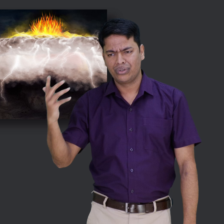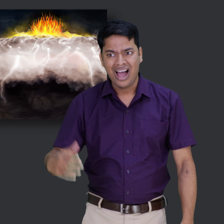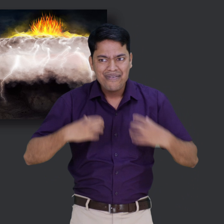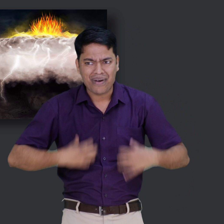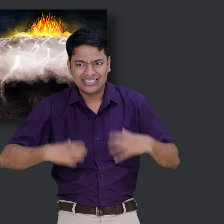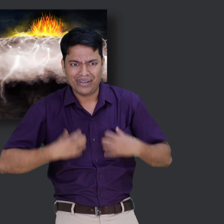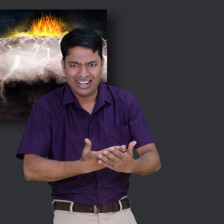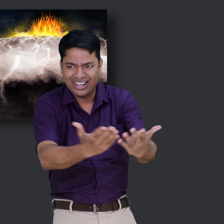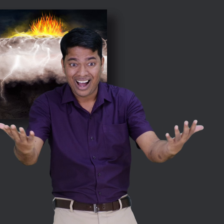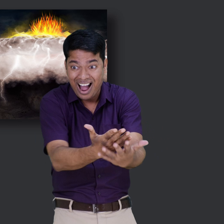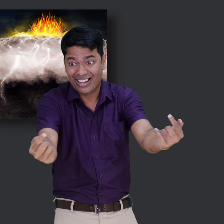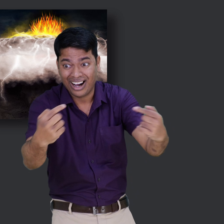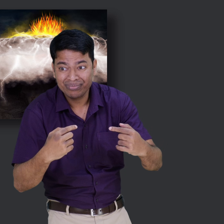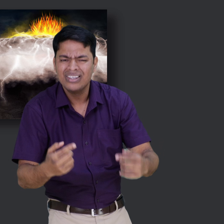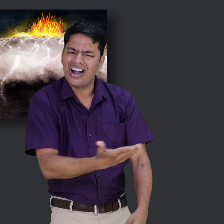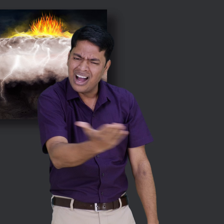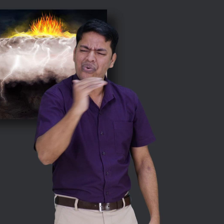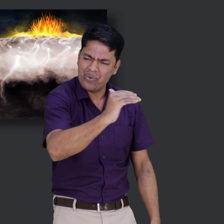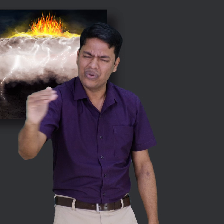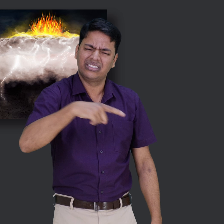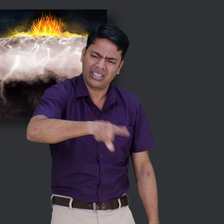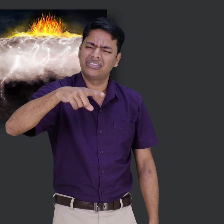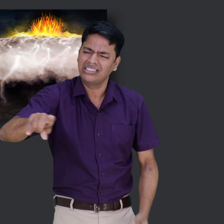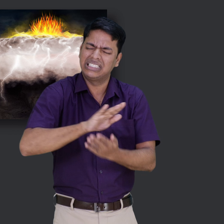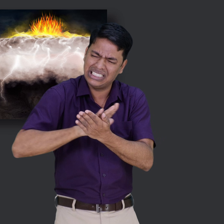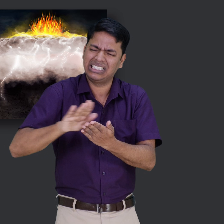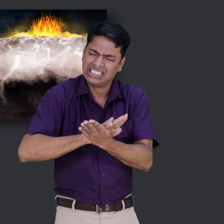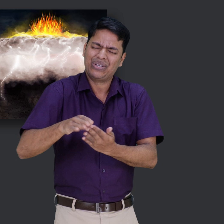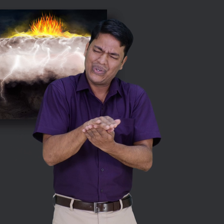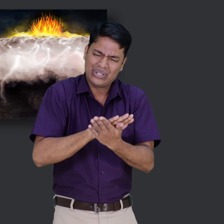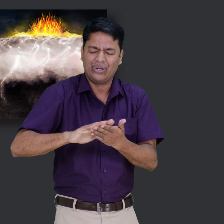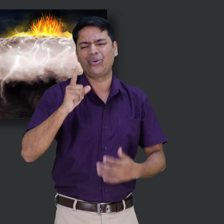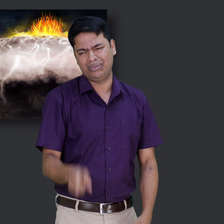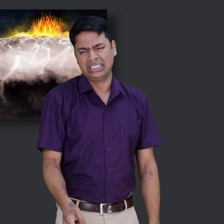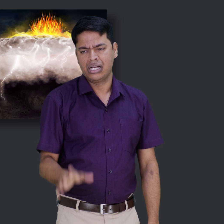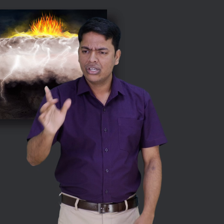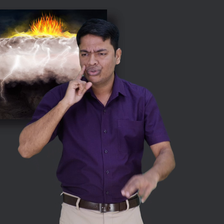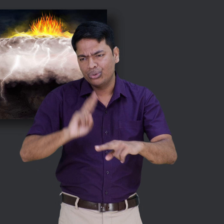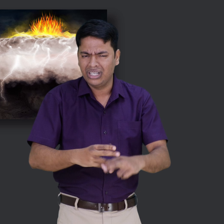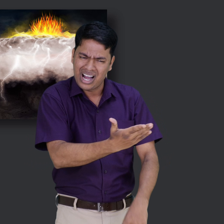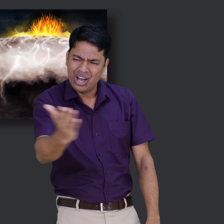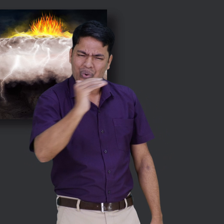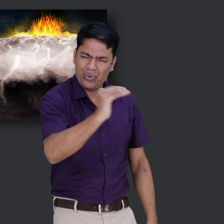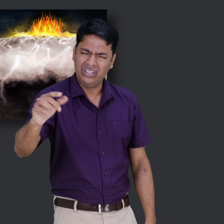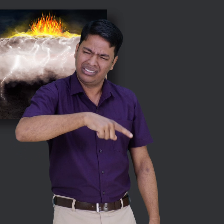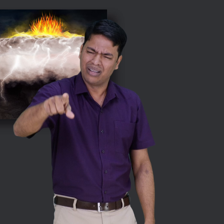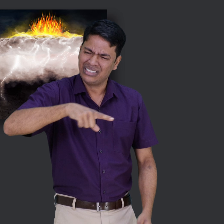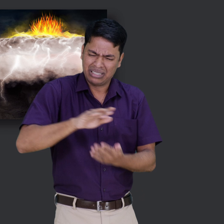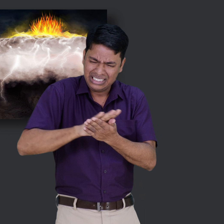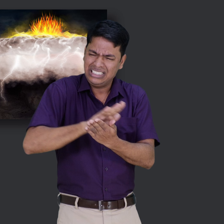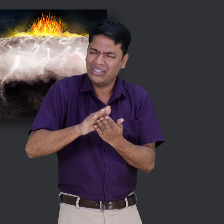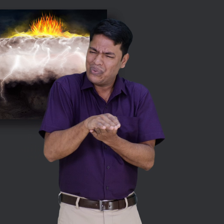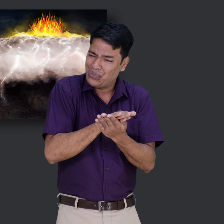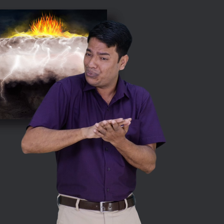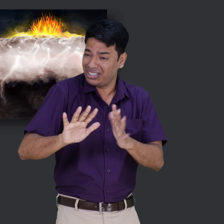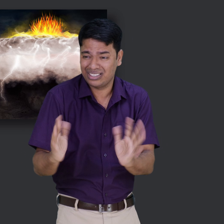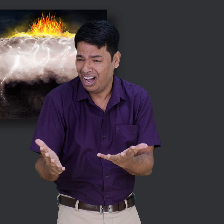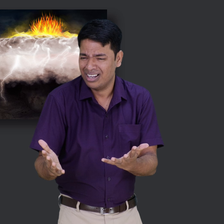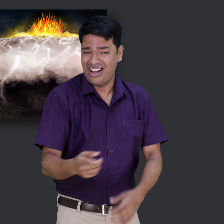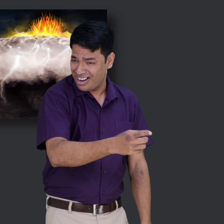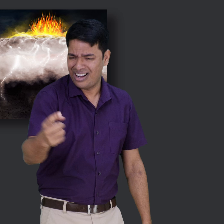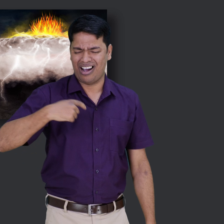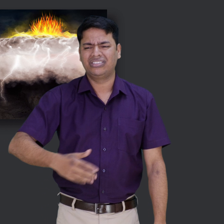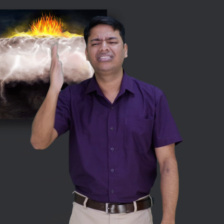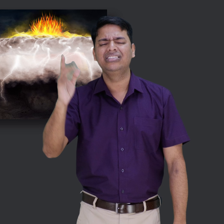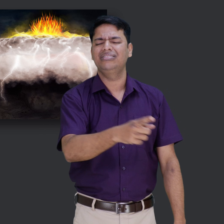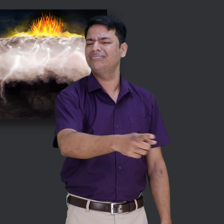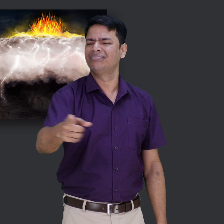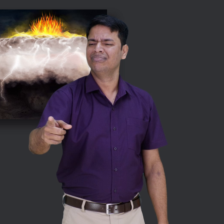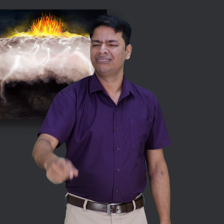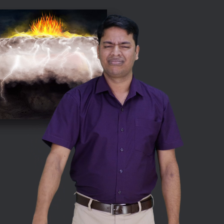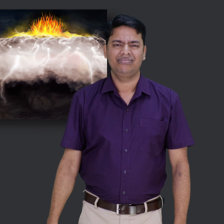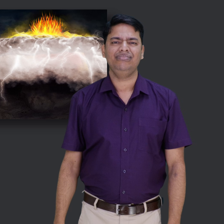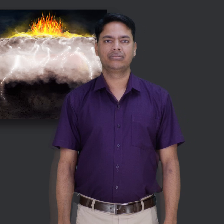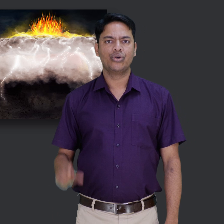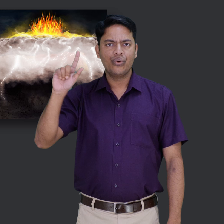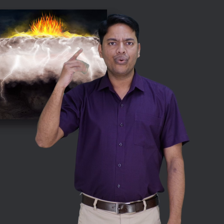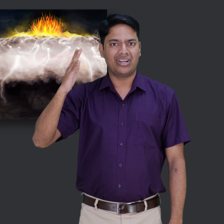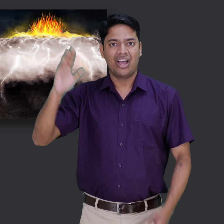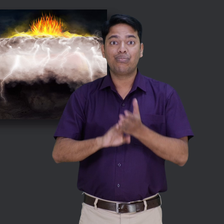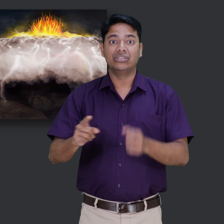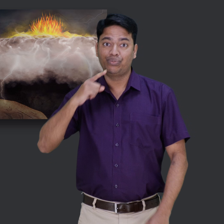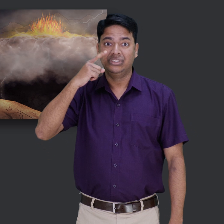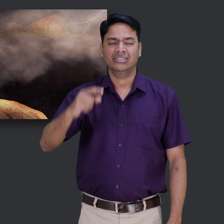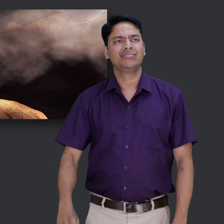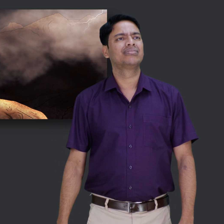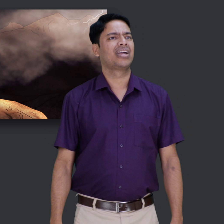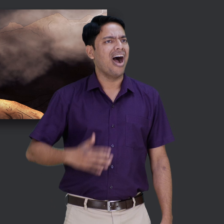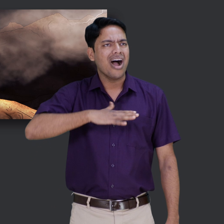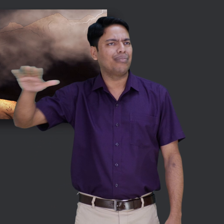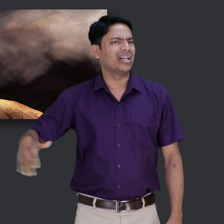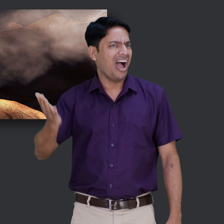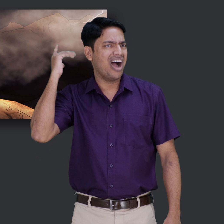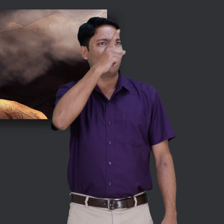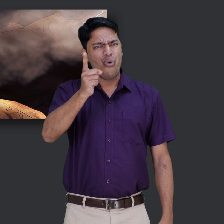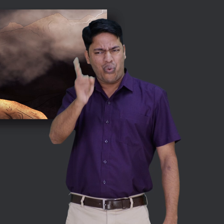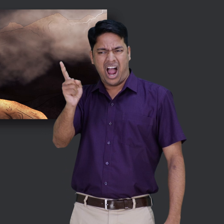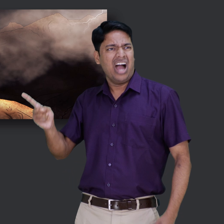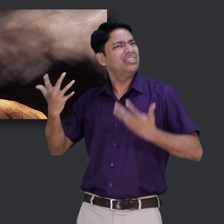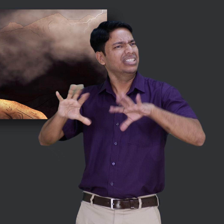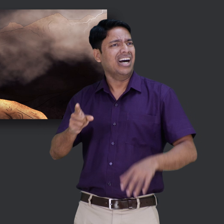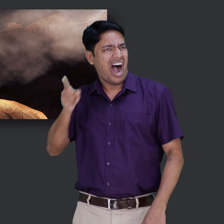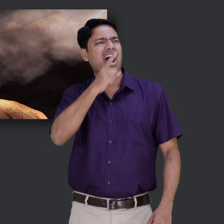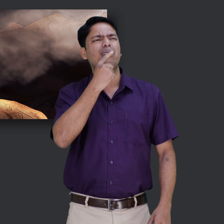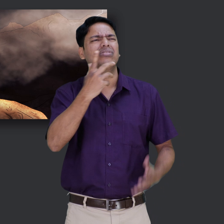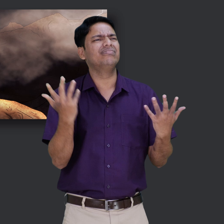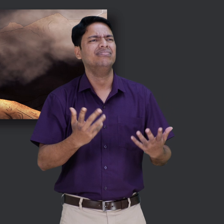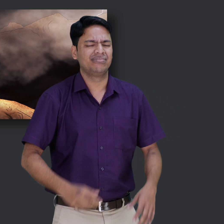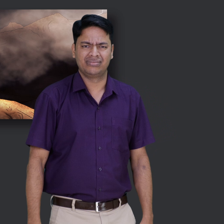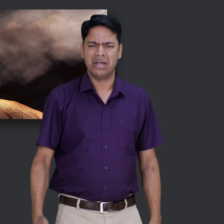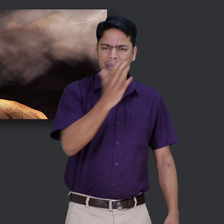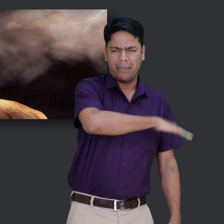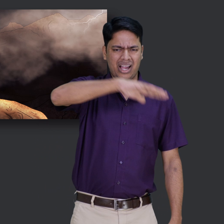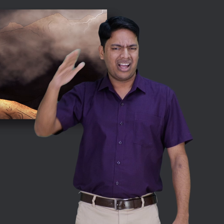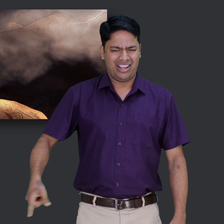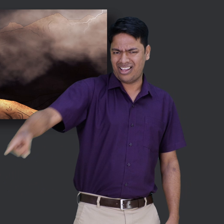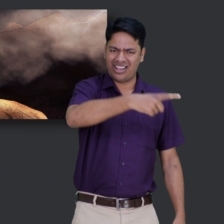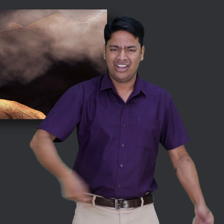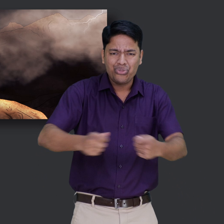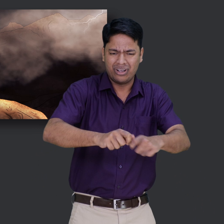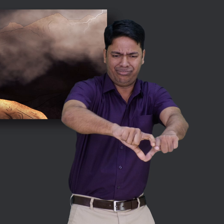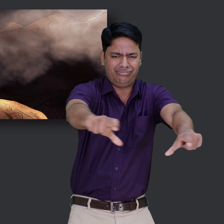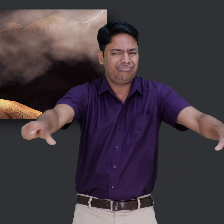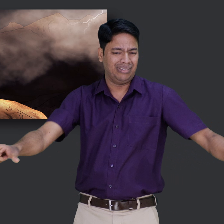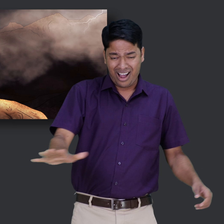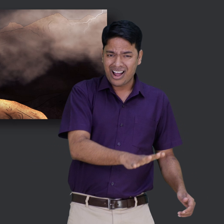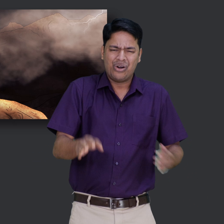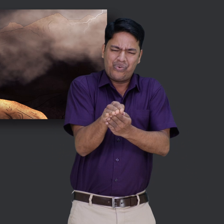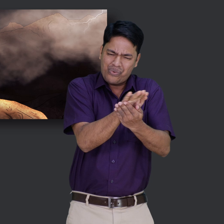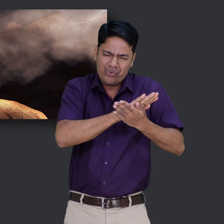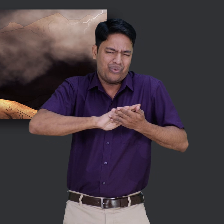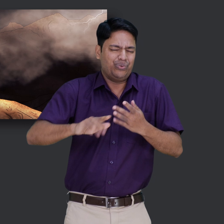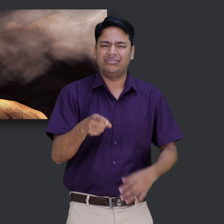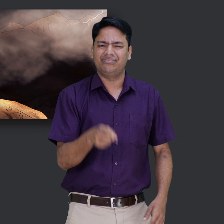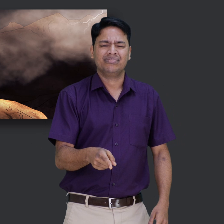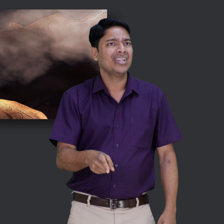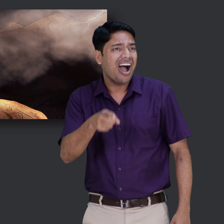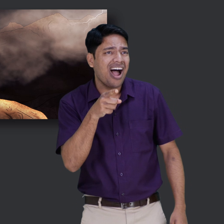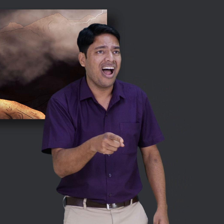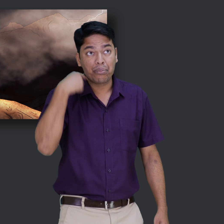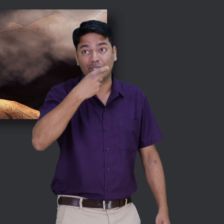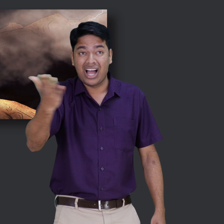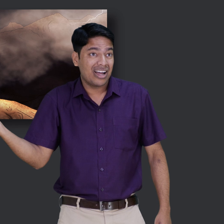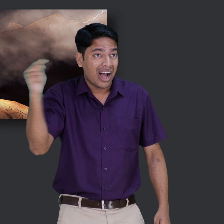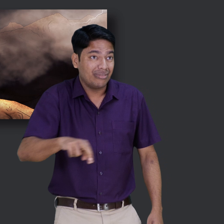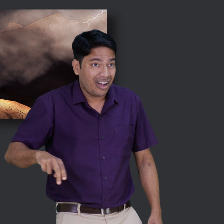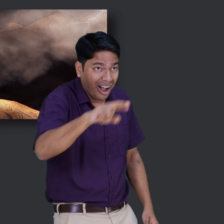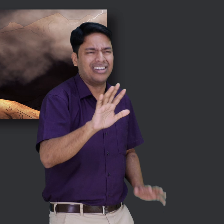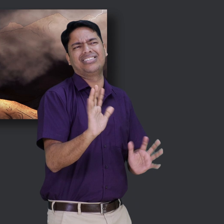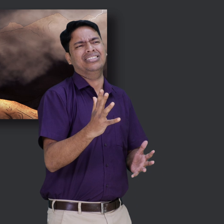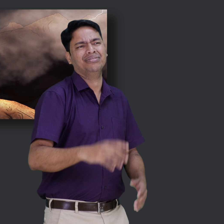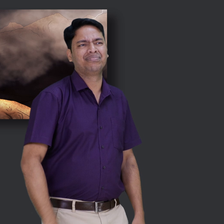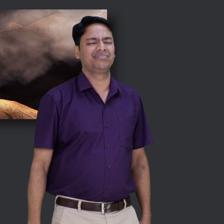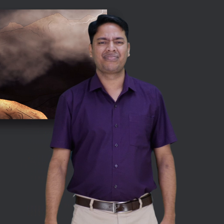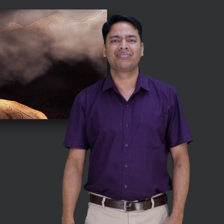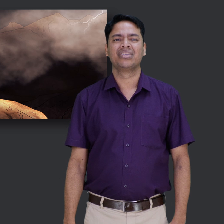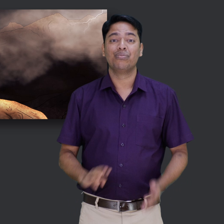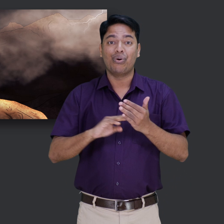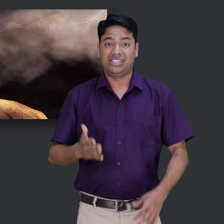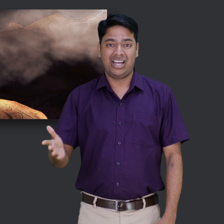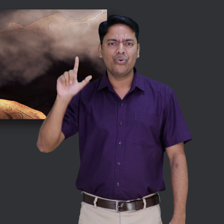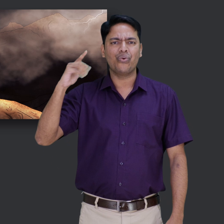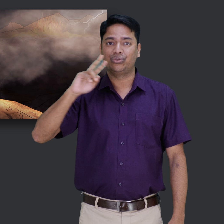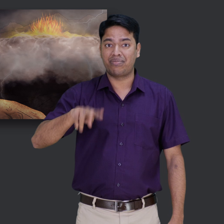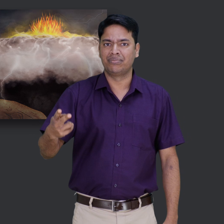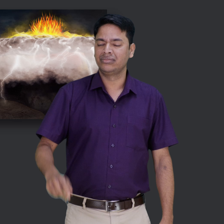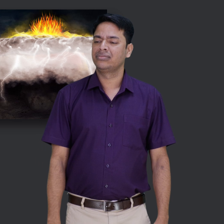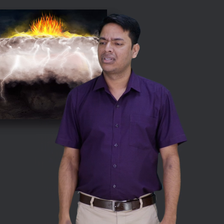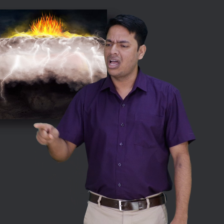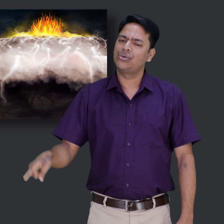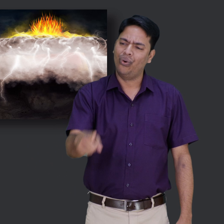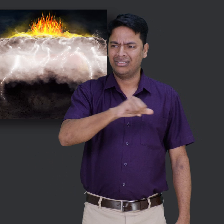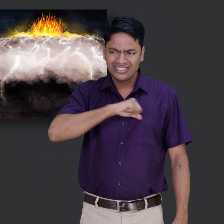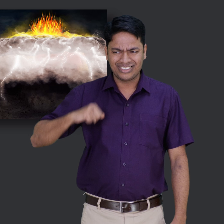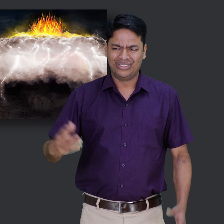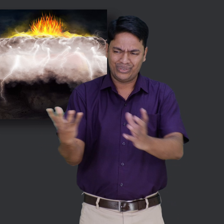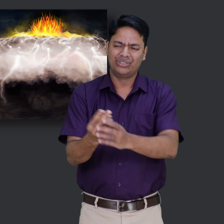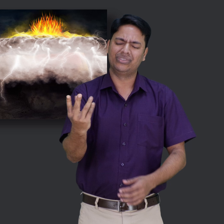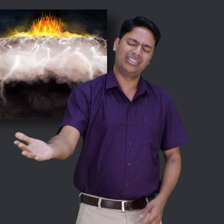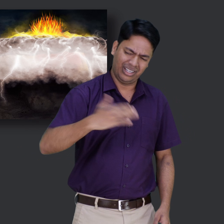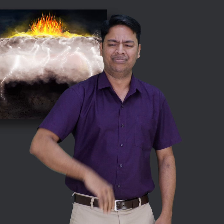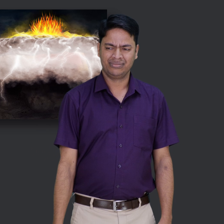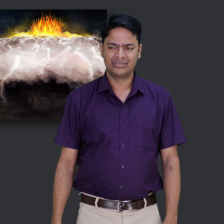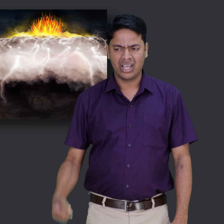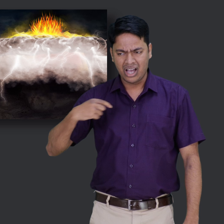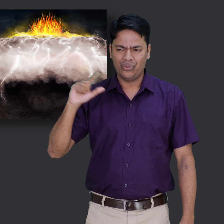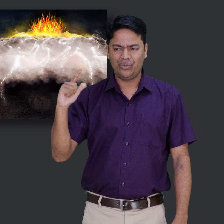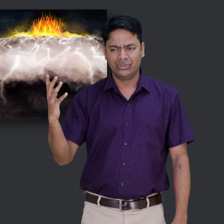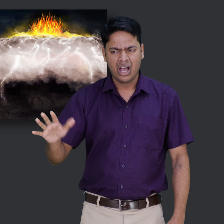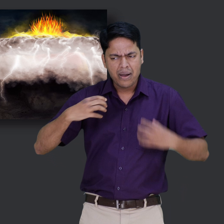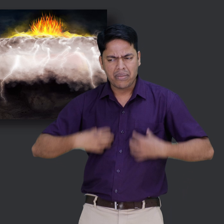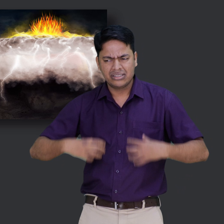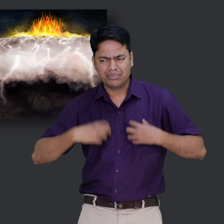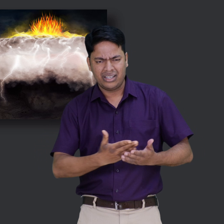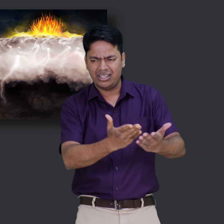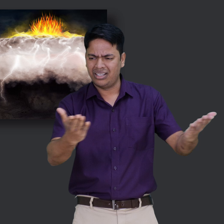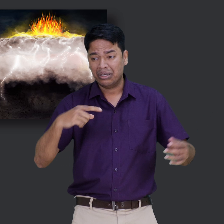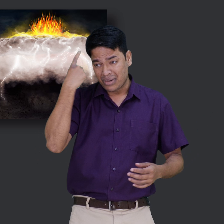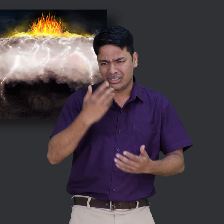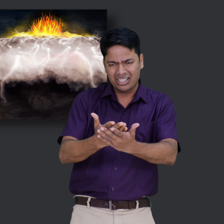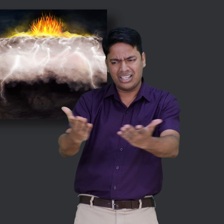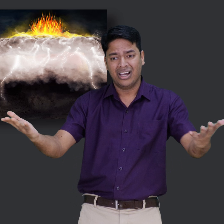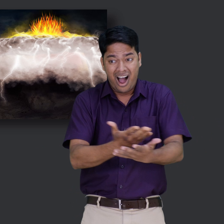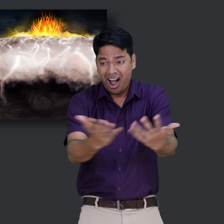But Moses said to the LORD, “The people cannot come up Mount Sinai, for You solemnly warned us, ‘Put a boundary around the mountain and set it apart as holy.’” And the LORD replied, “Go down and bring Aaron with you.